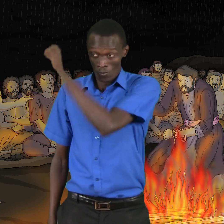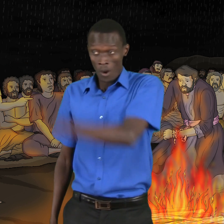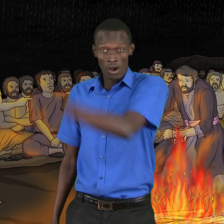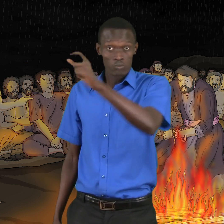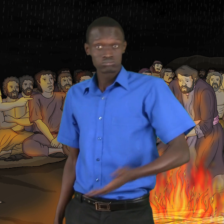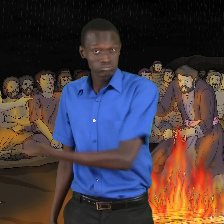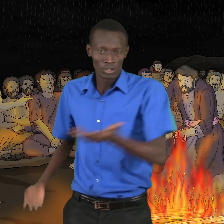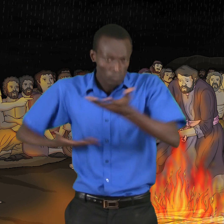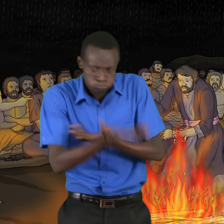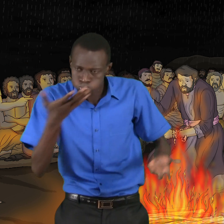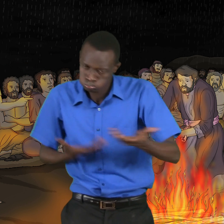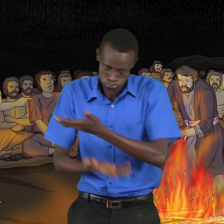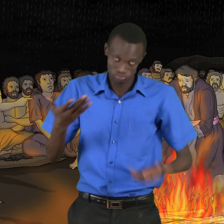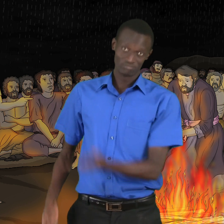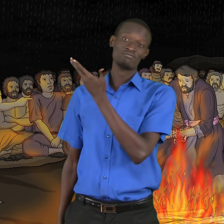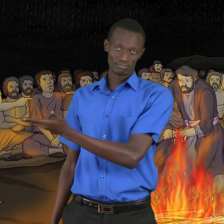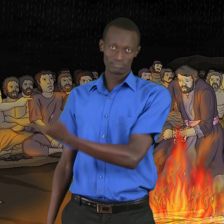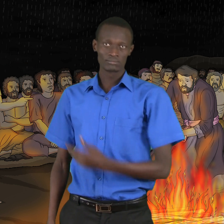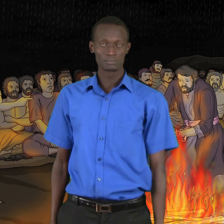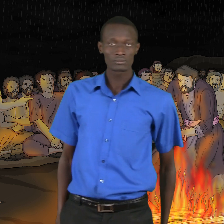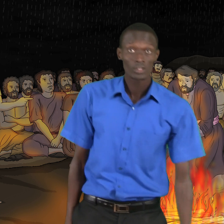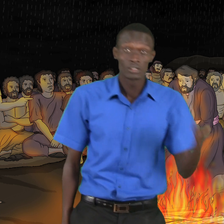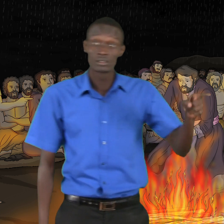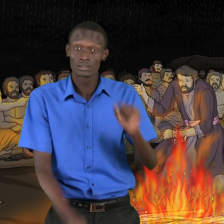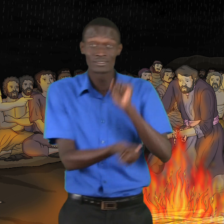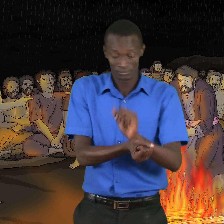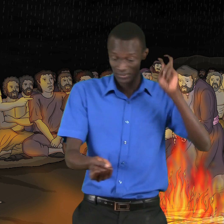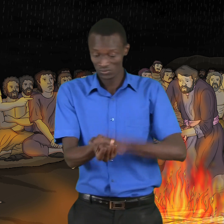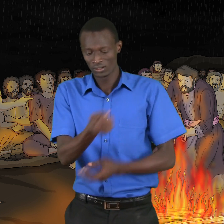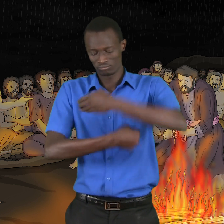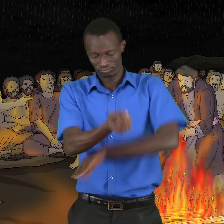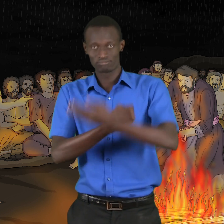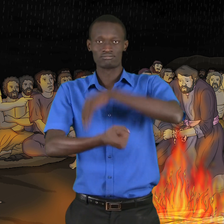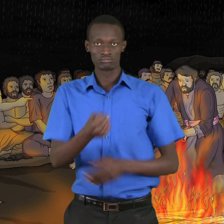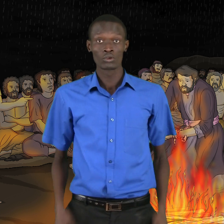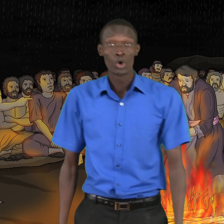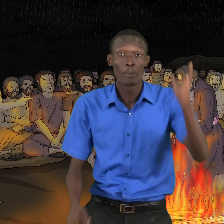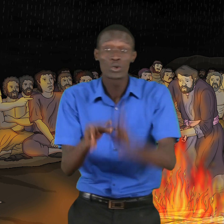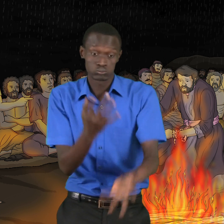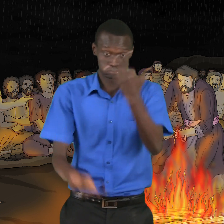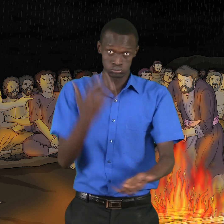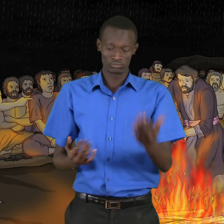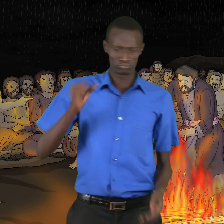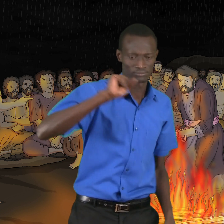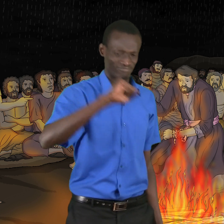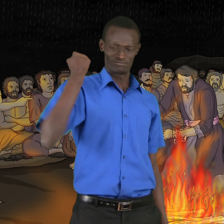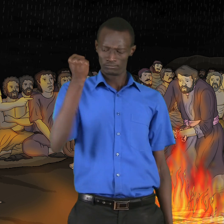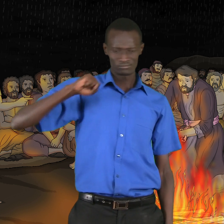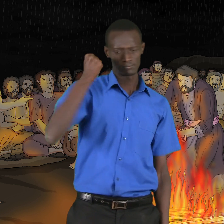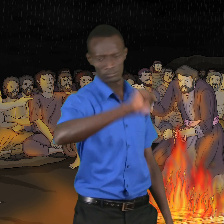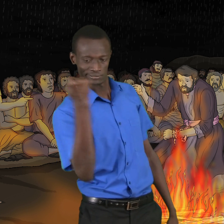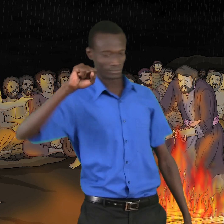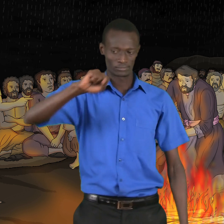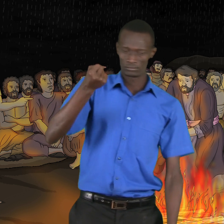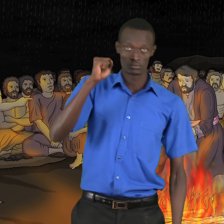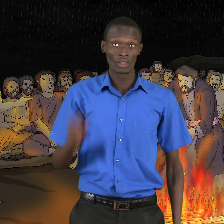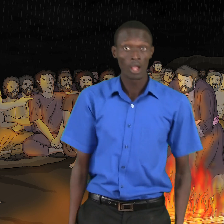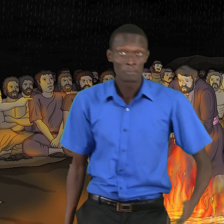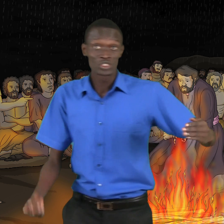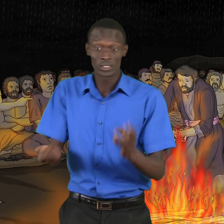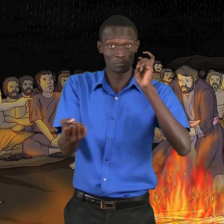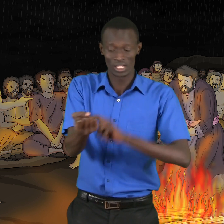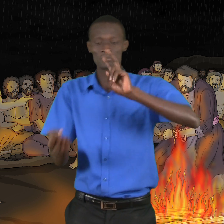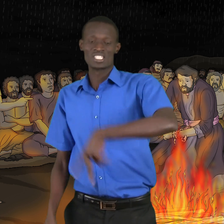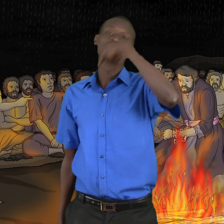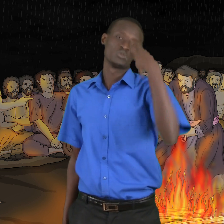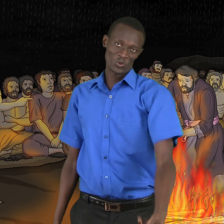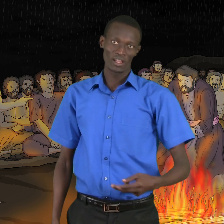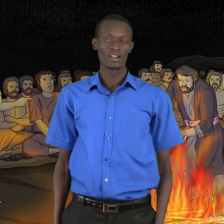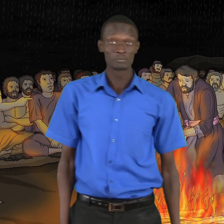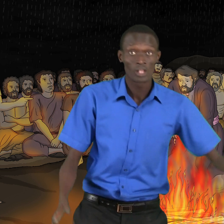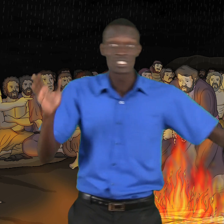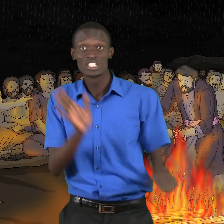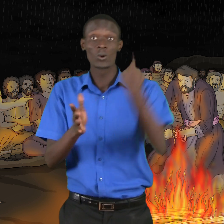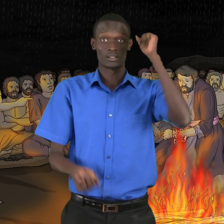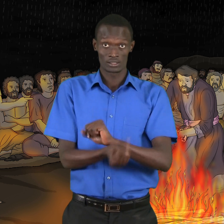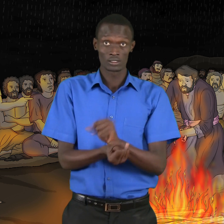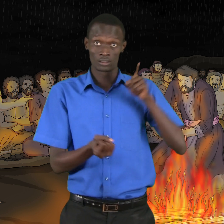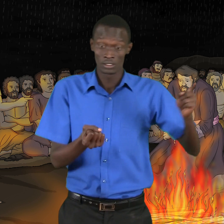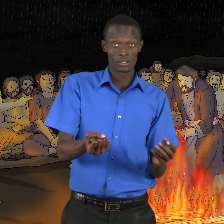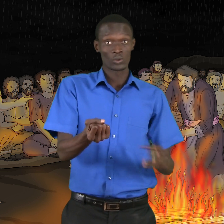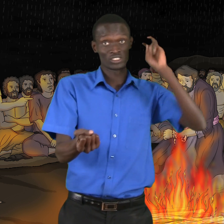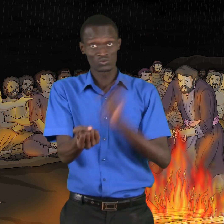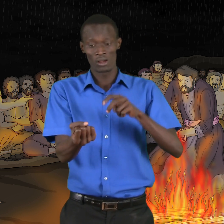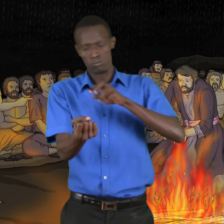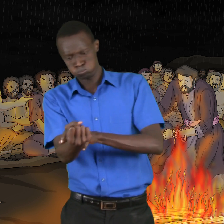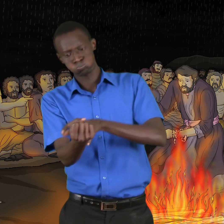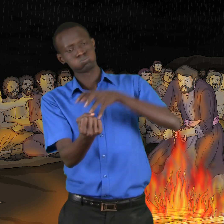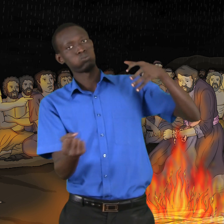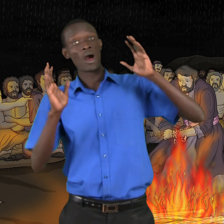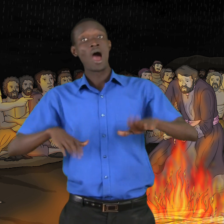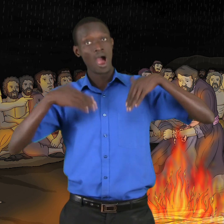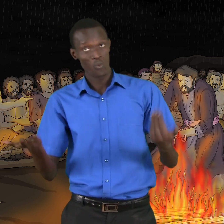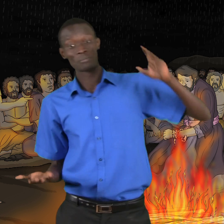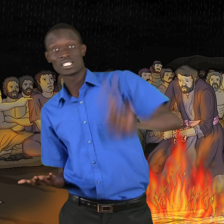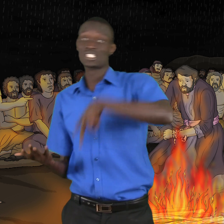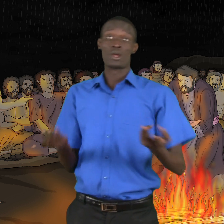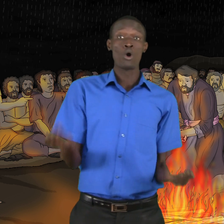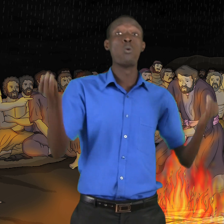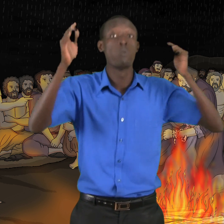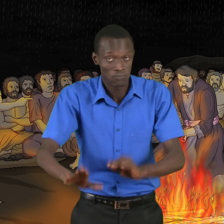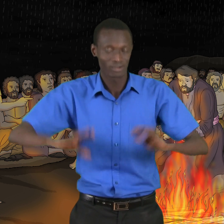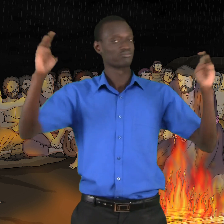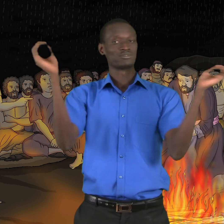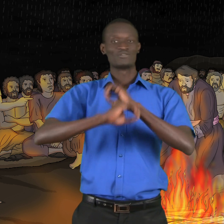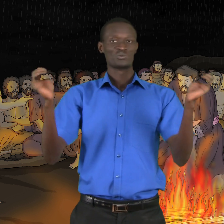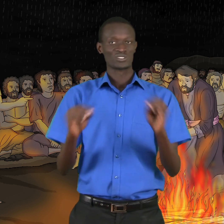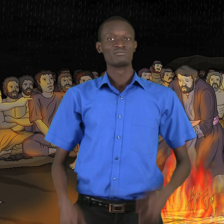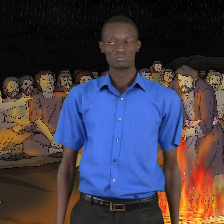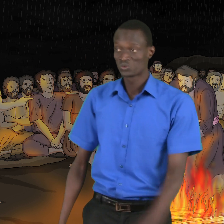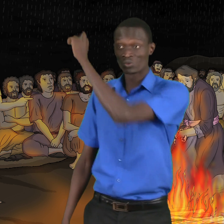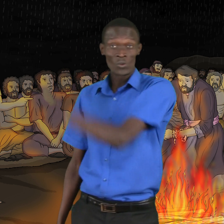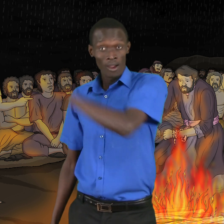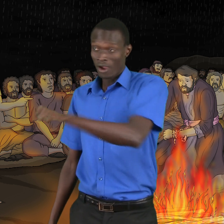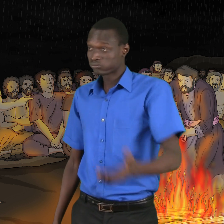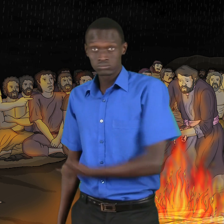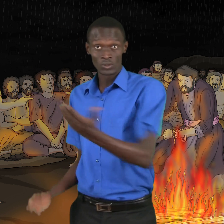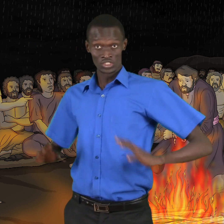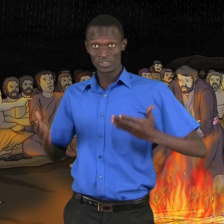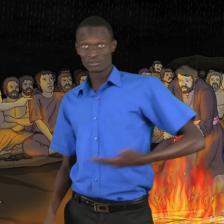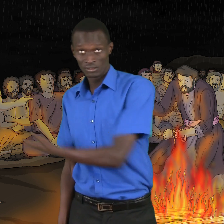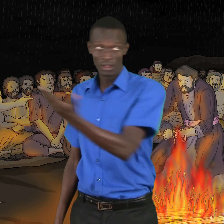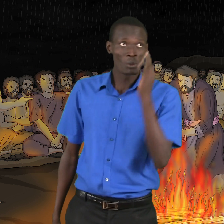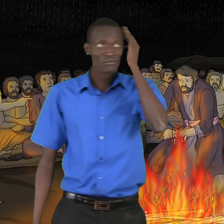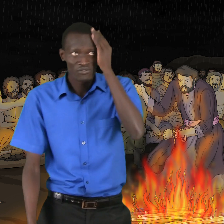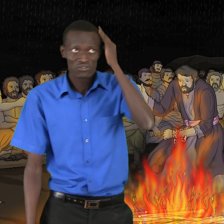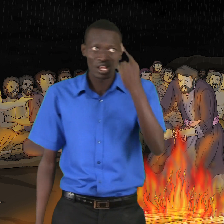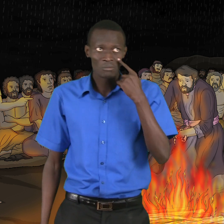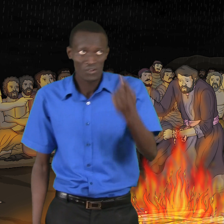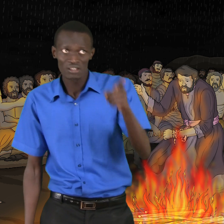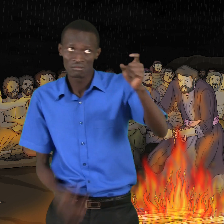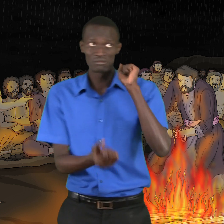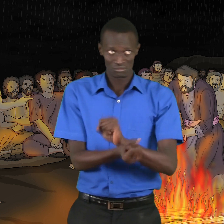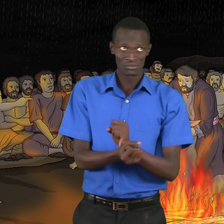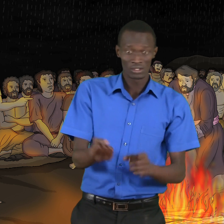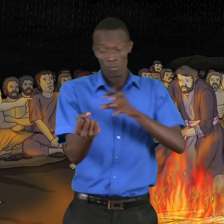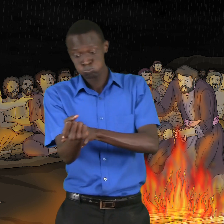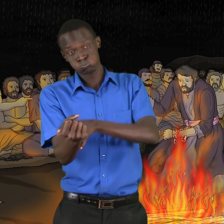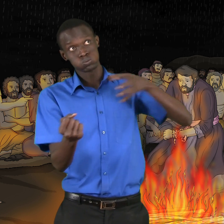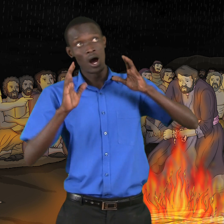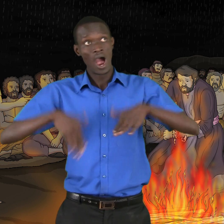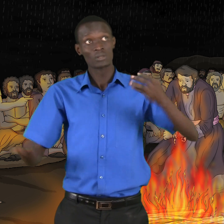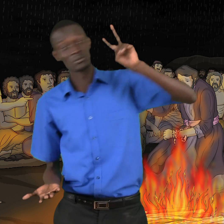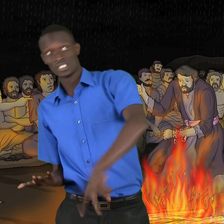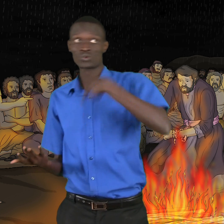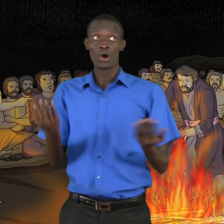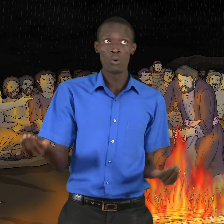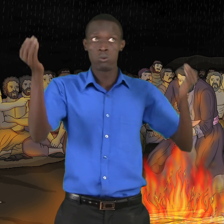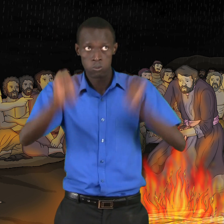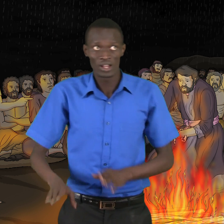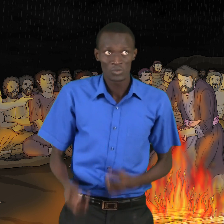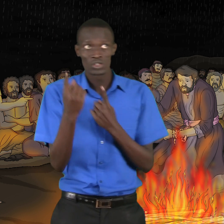But Paul shook the creature off into the fire and suffered no ill effects.